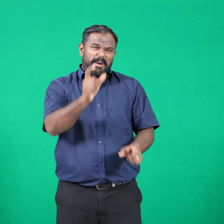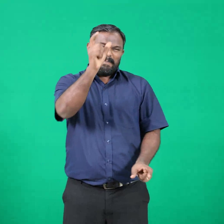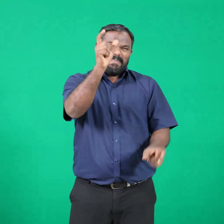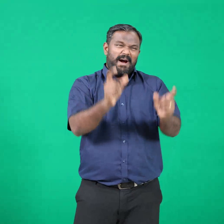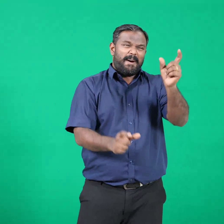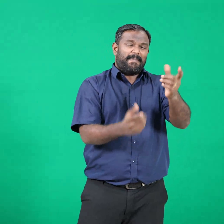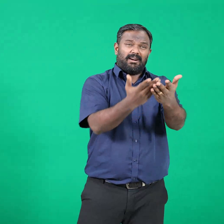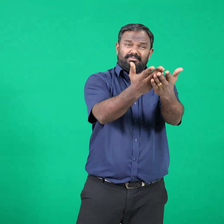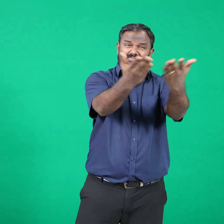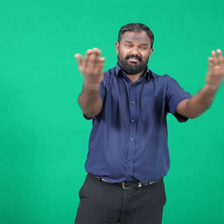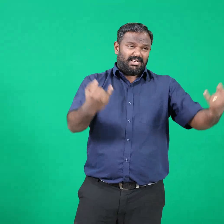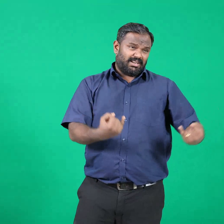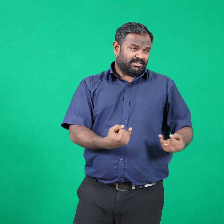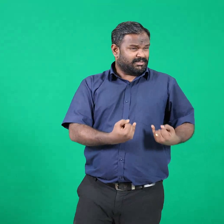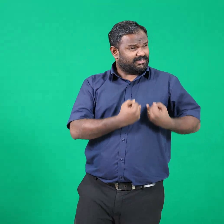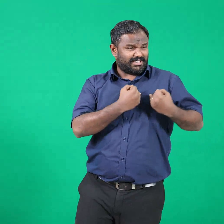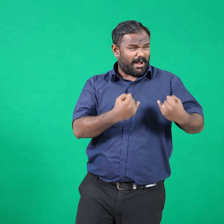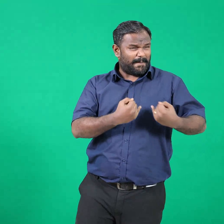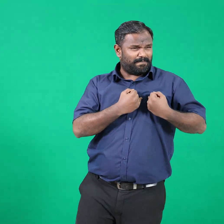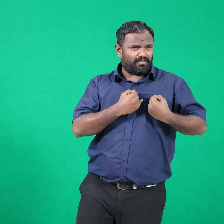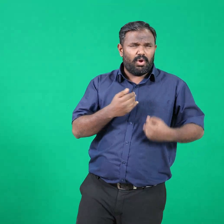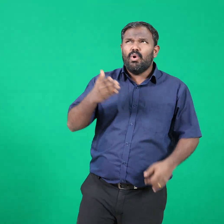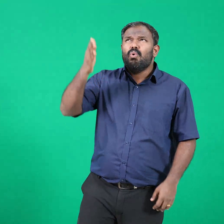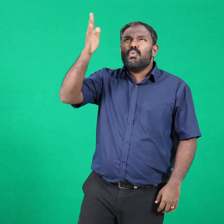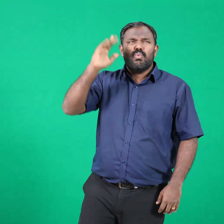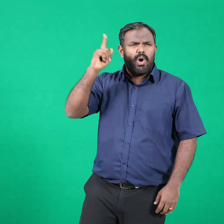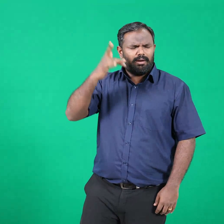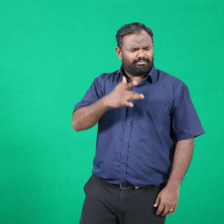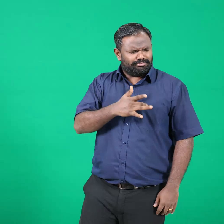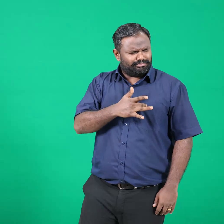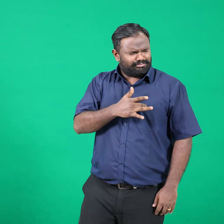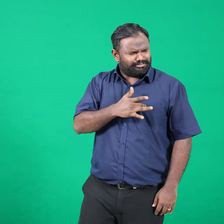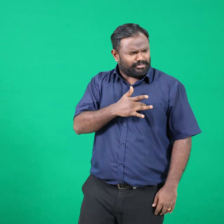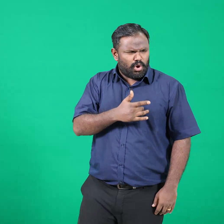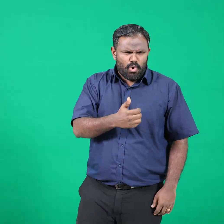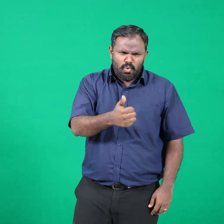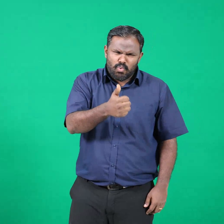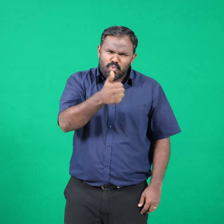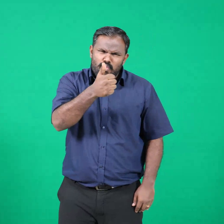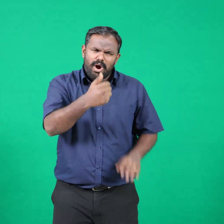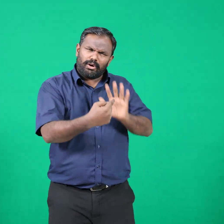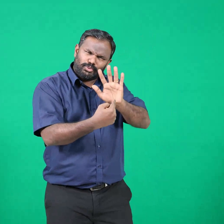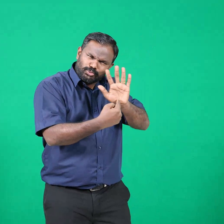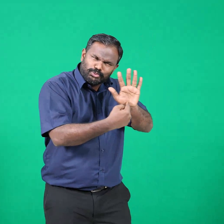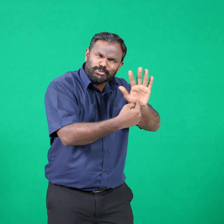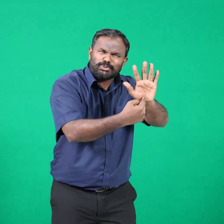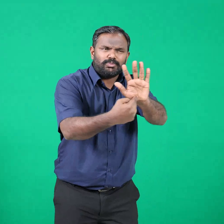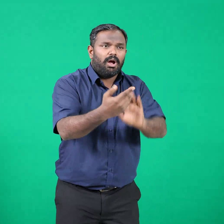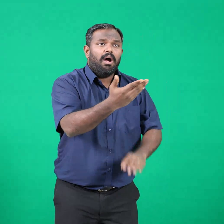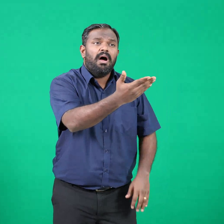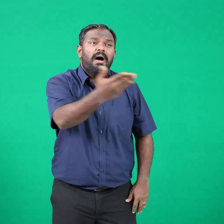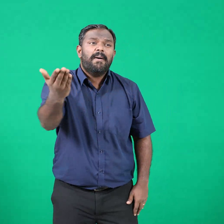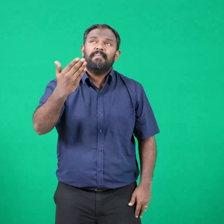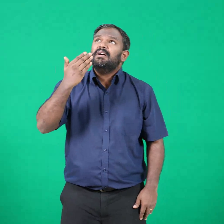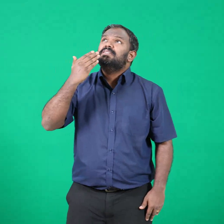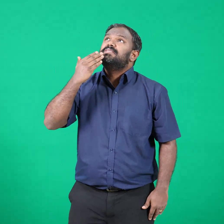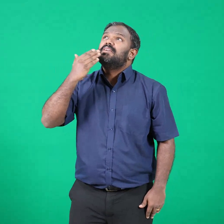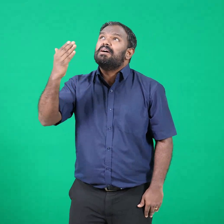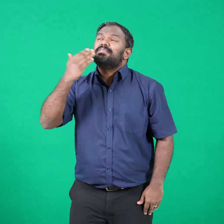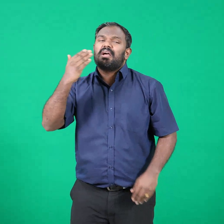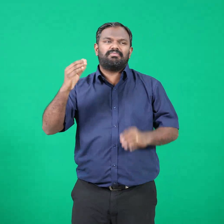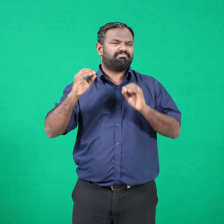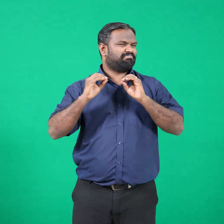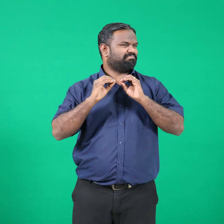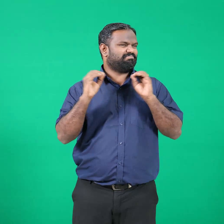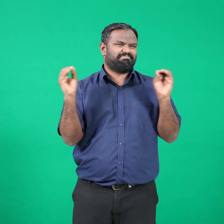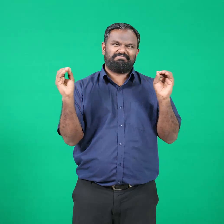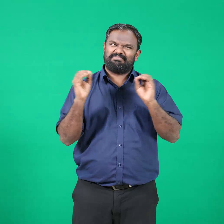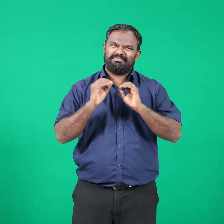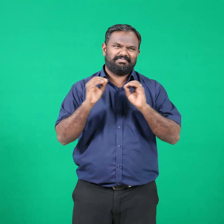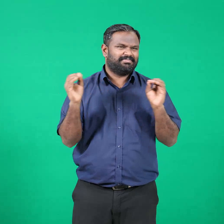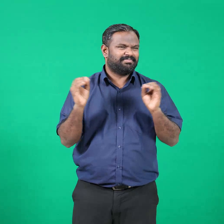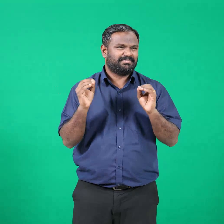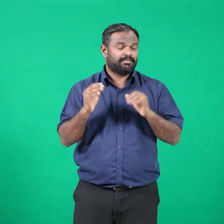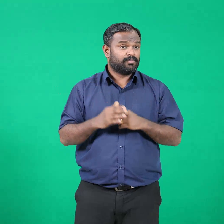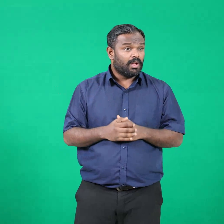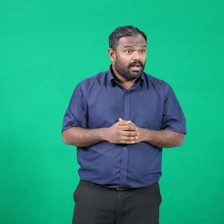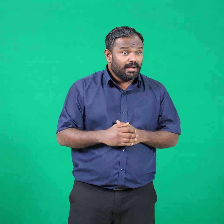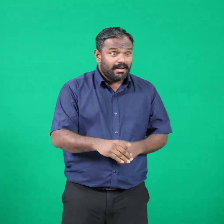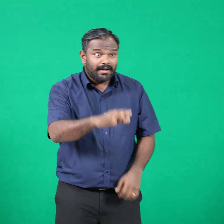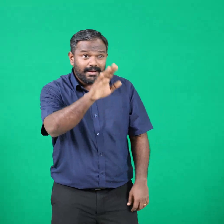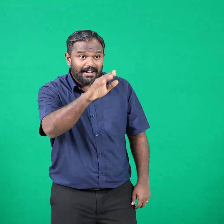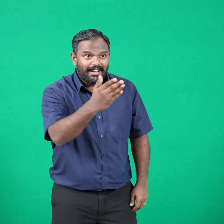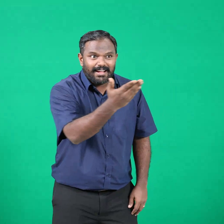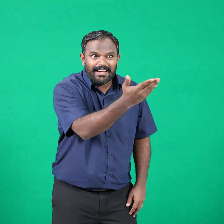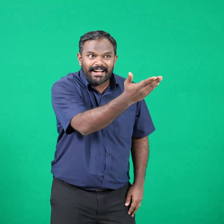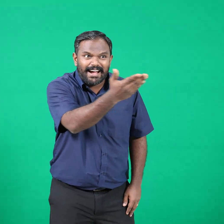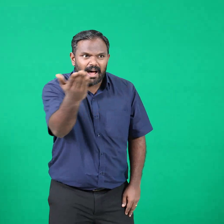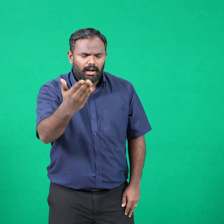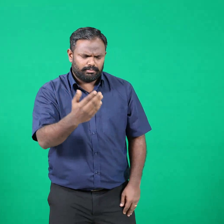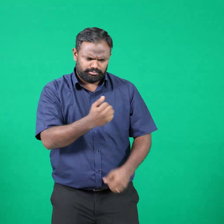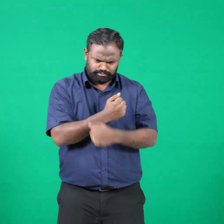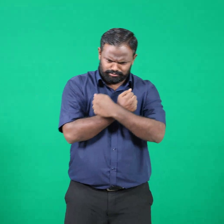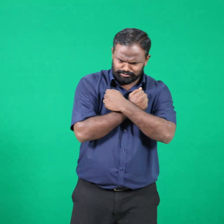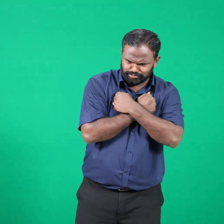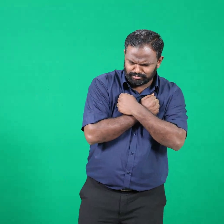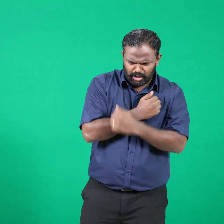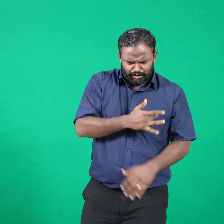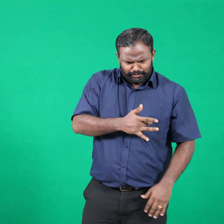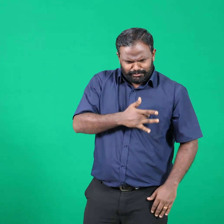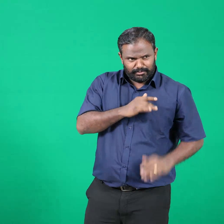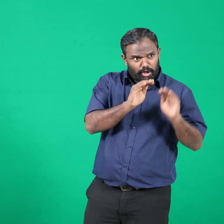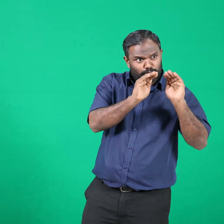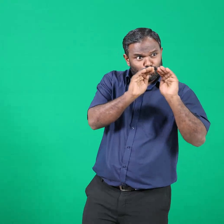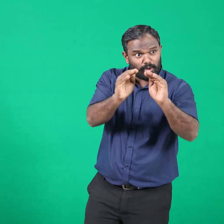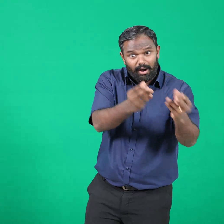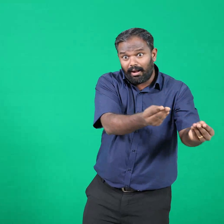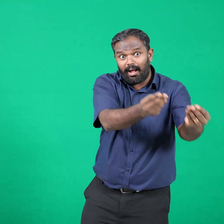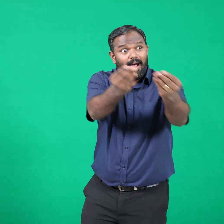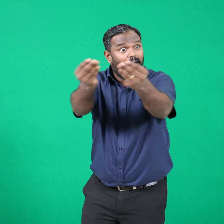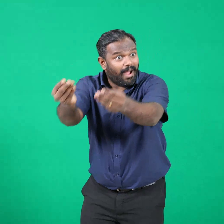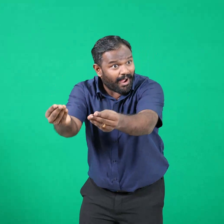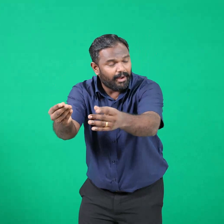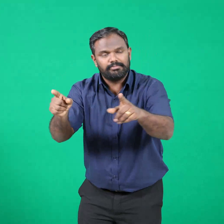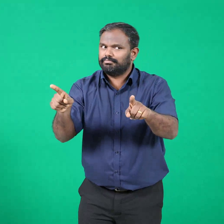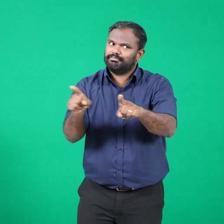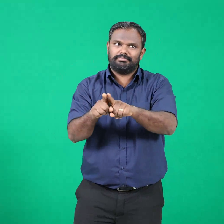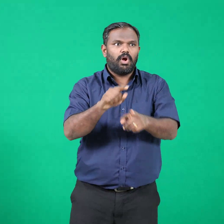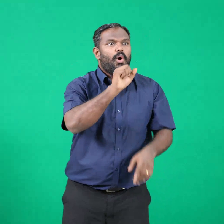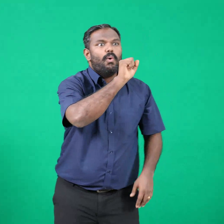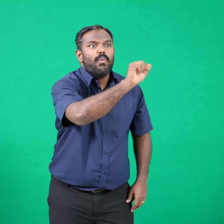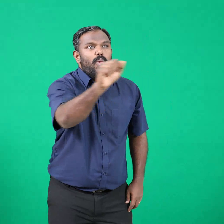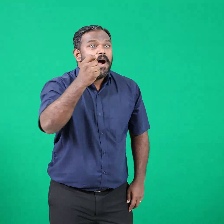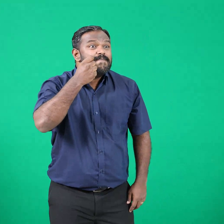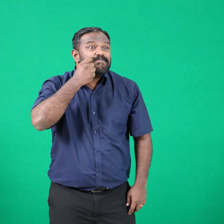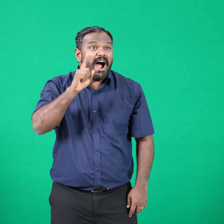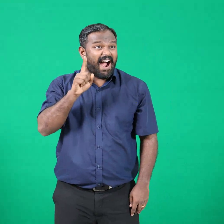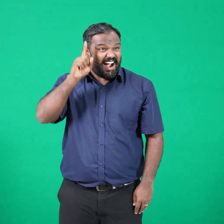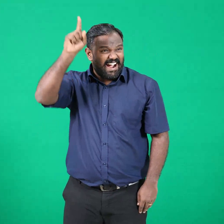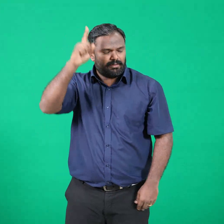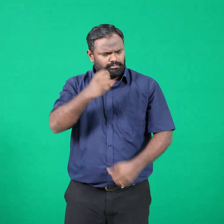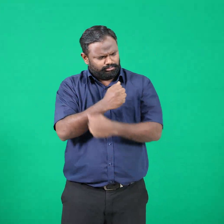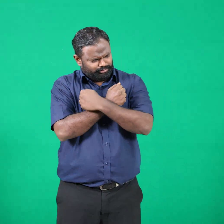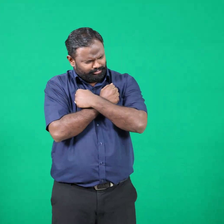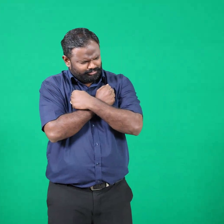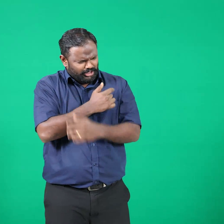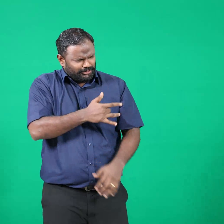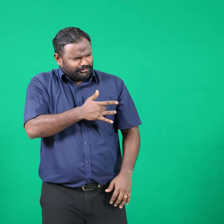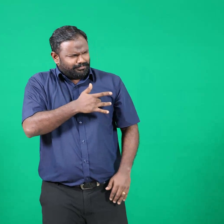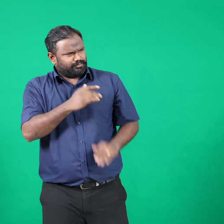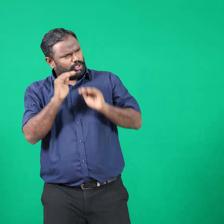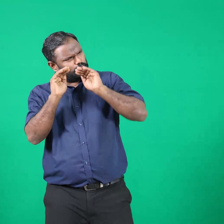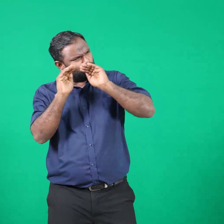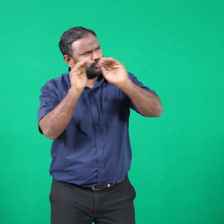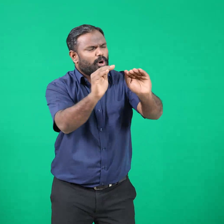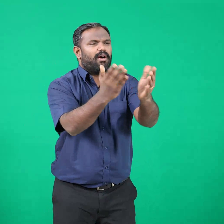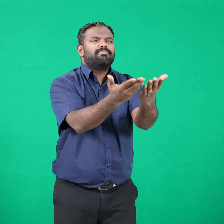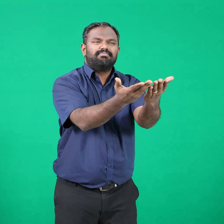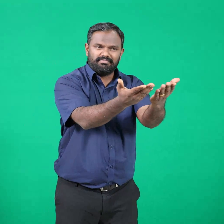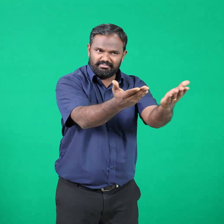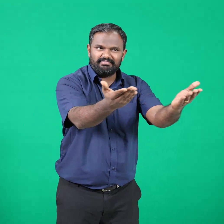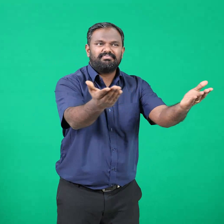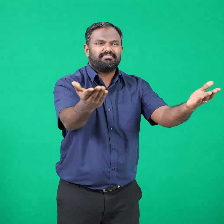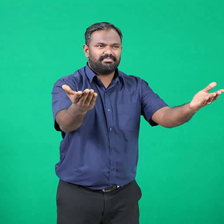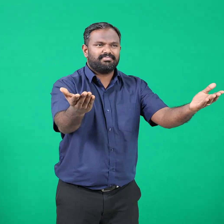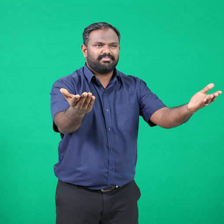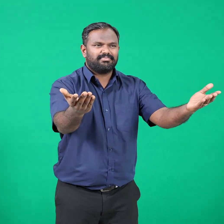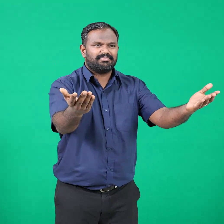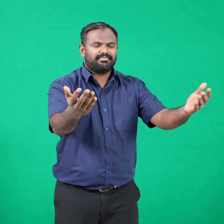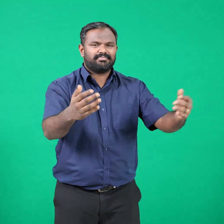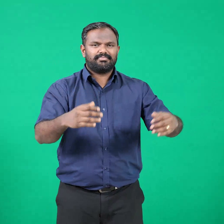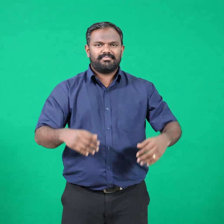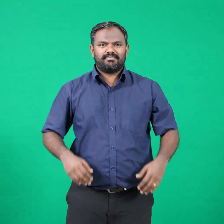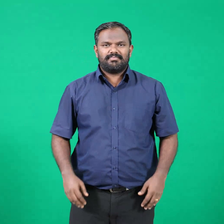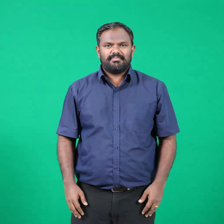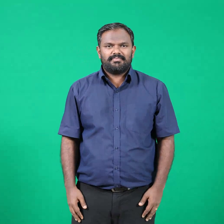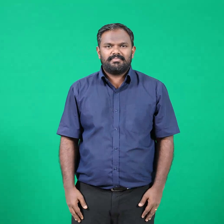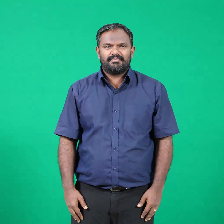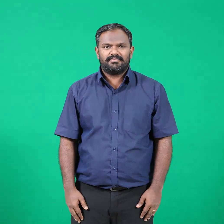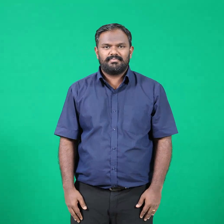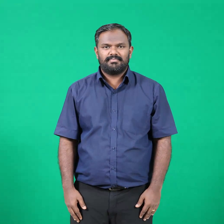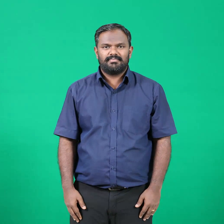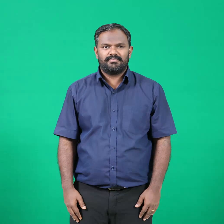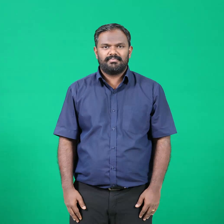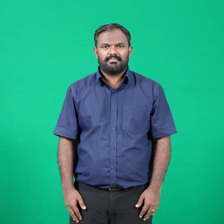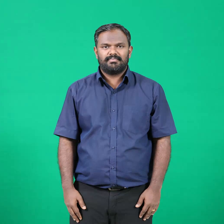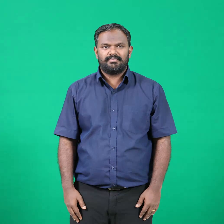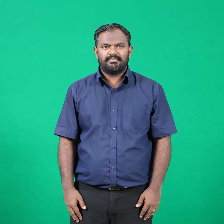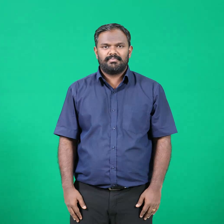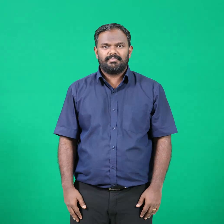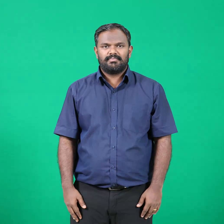for He is kind to the ungrateful and wicked. Be merciful, just as your Father is merciful.